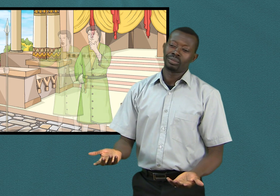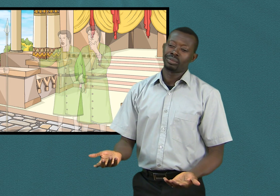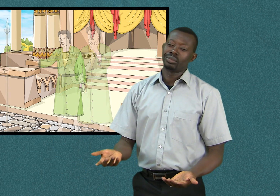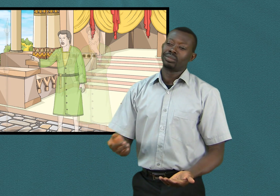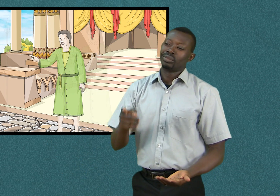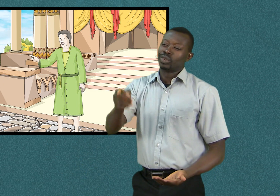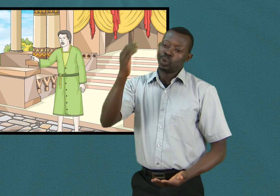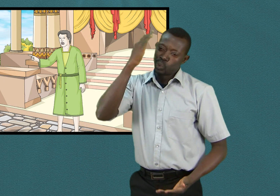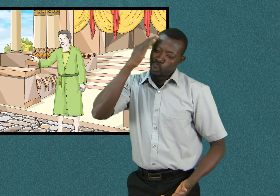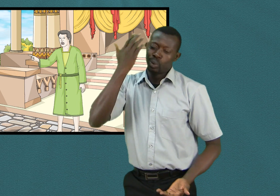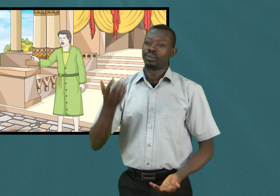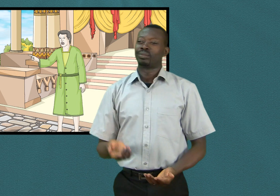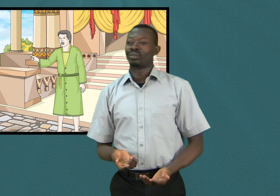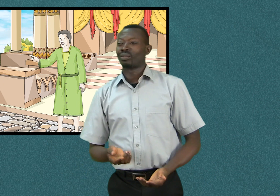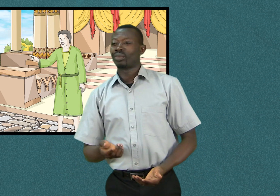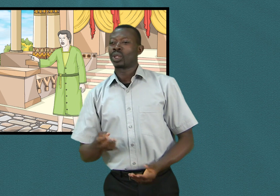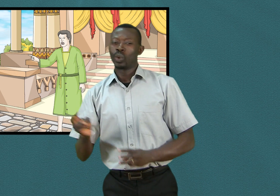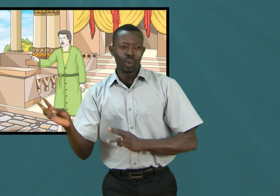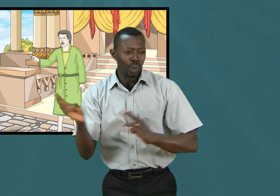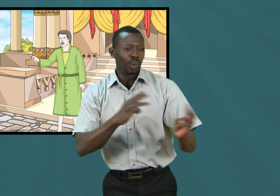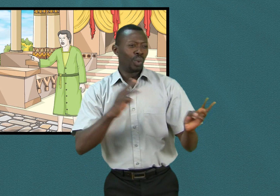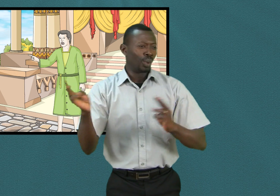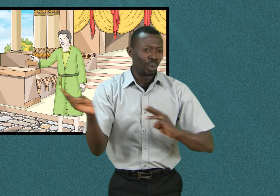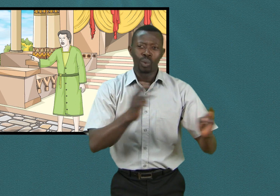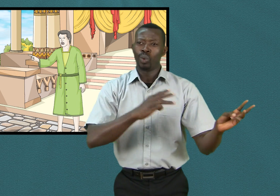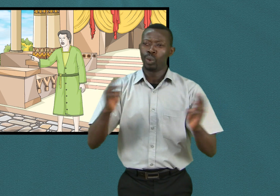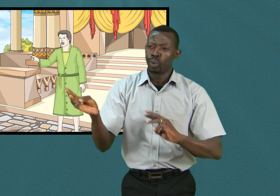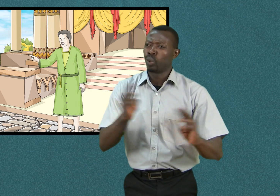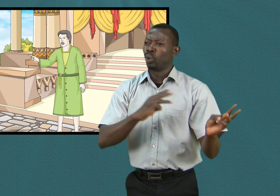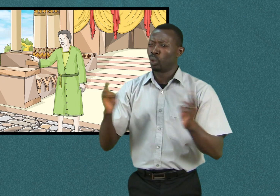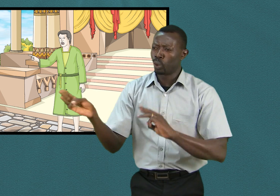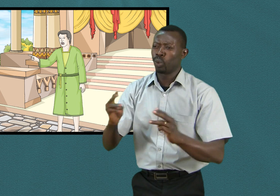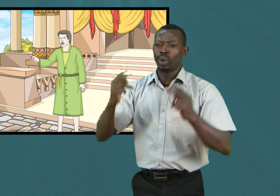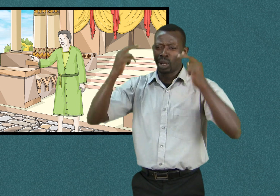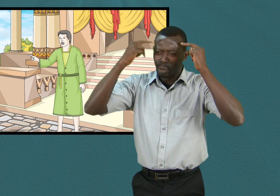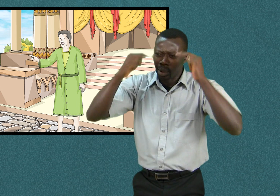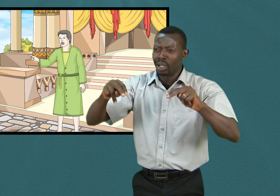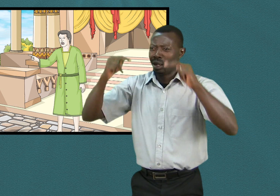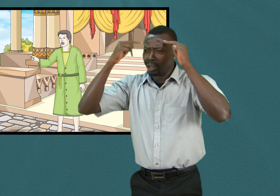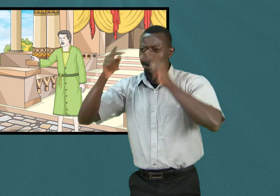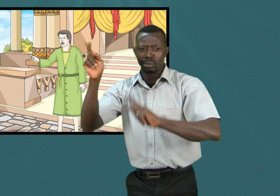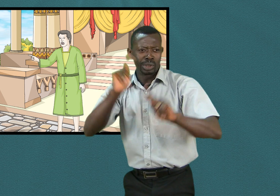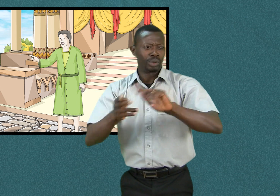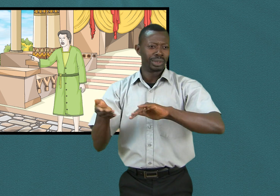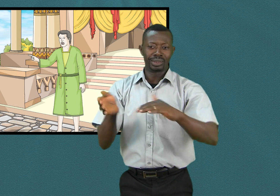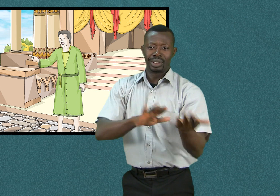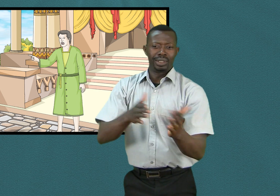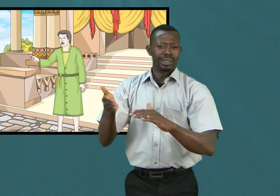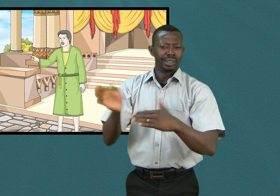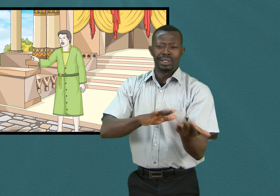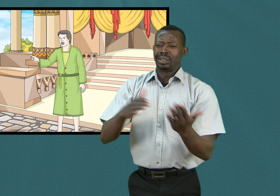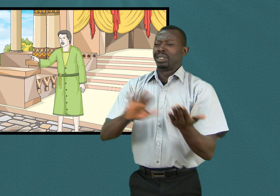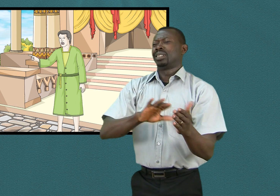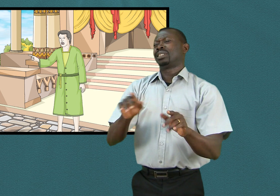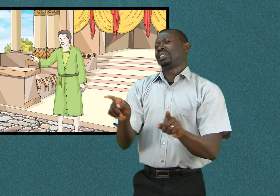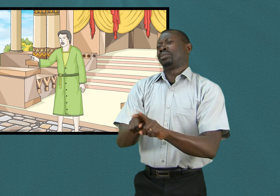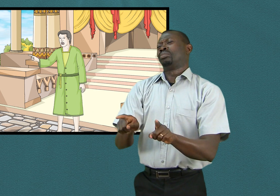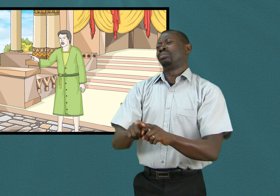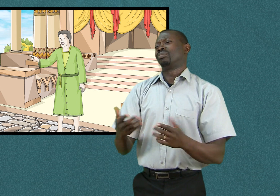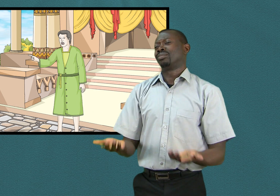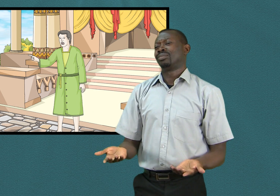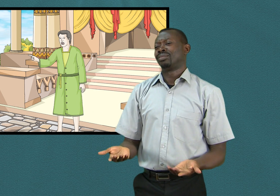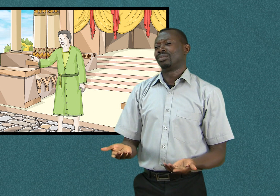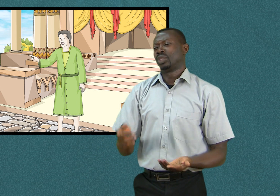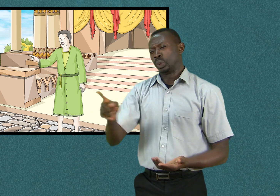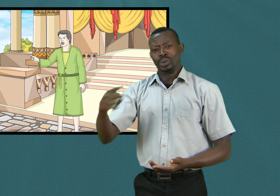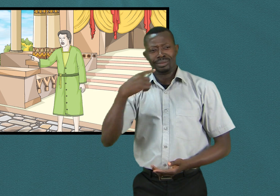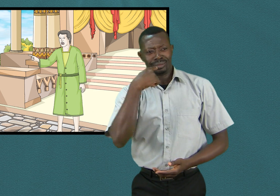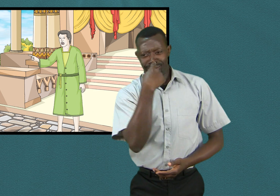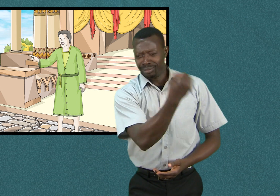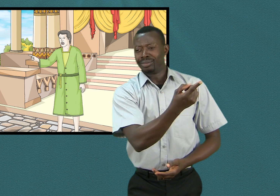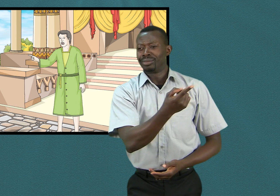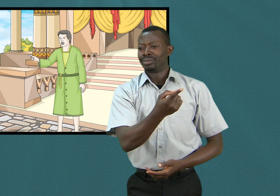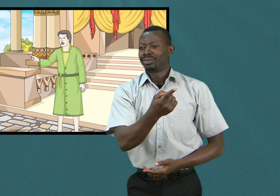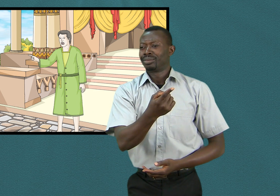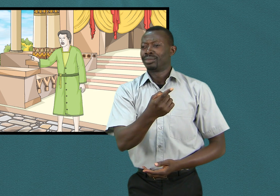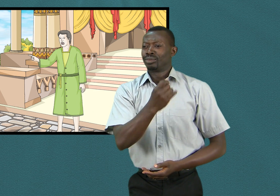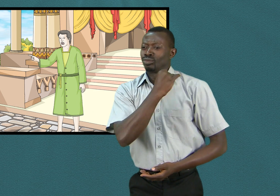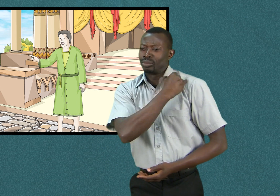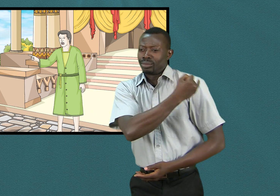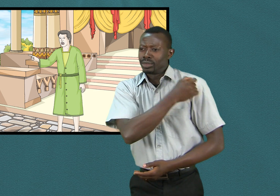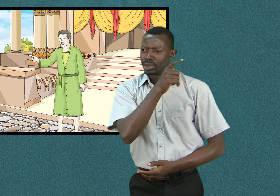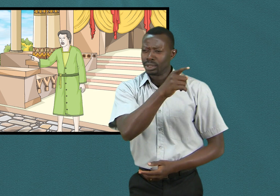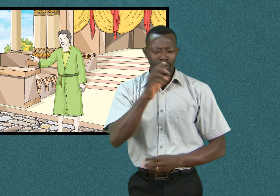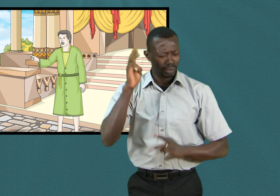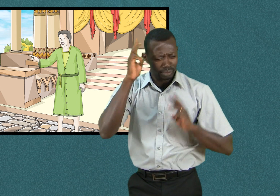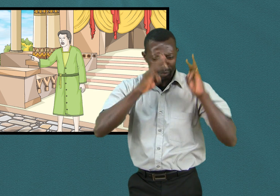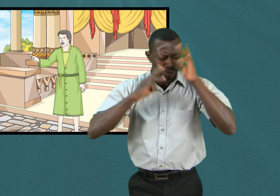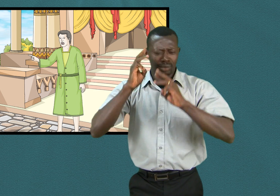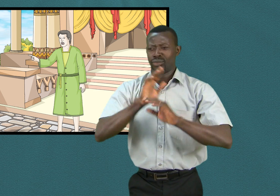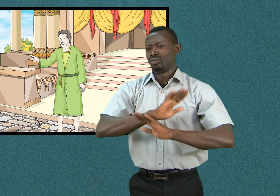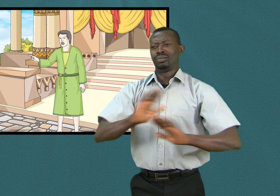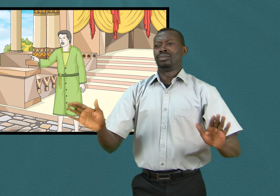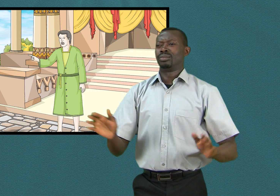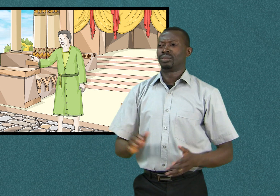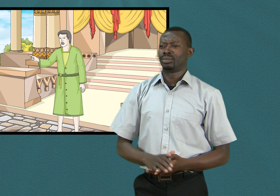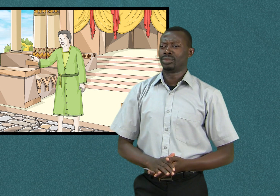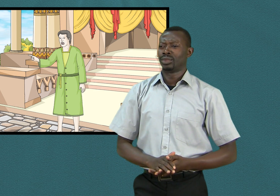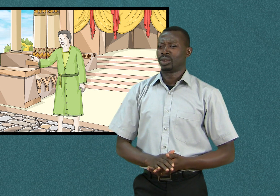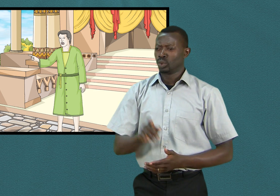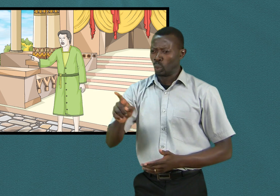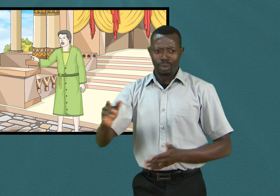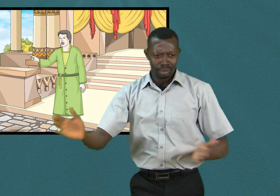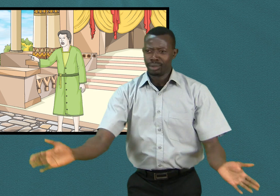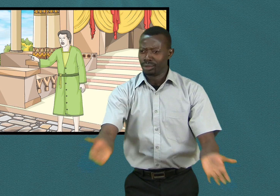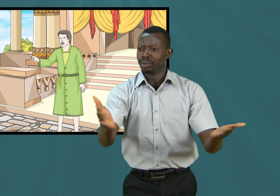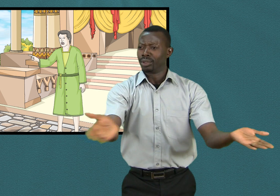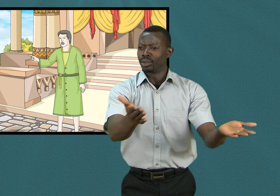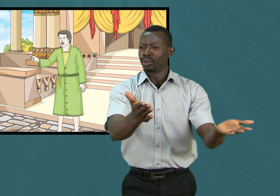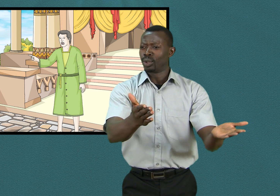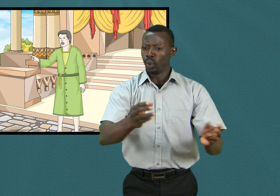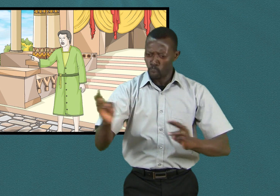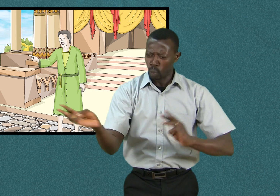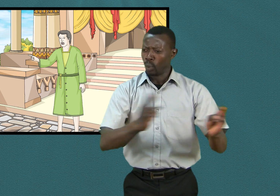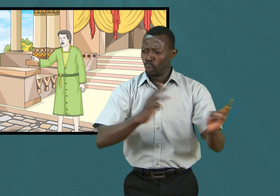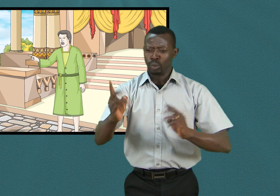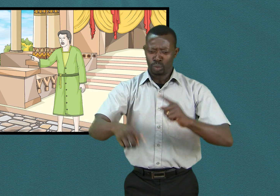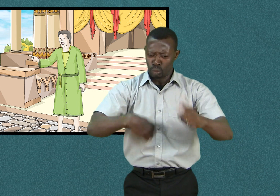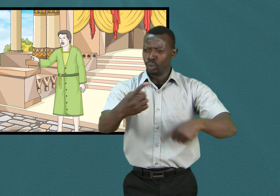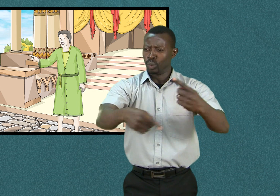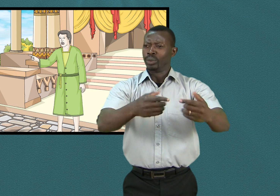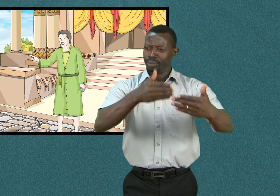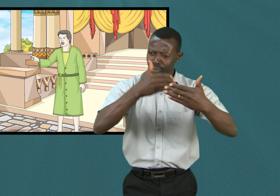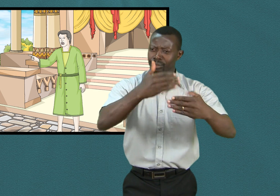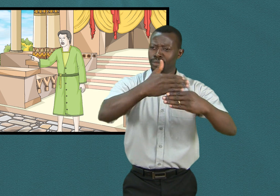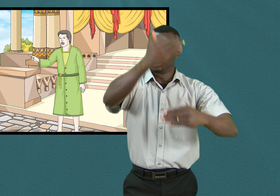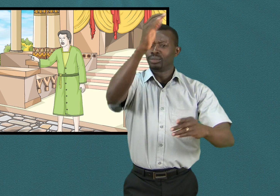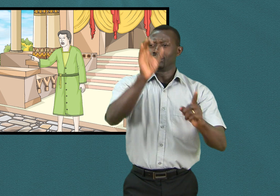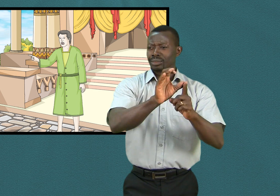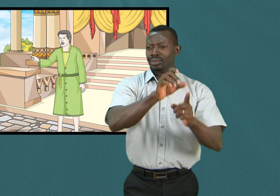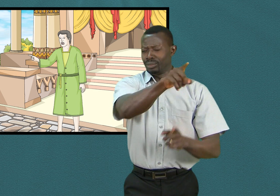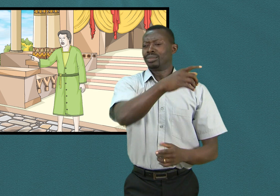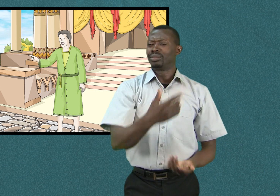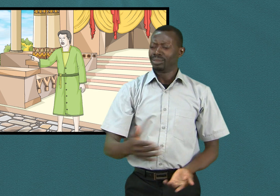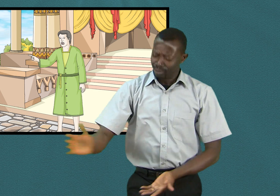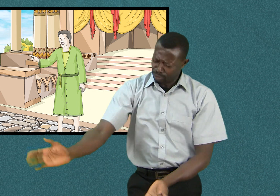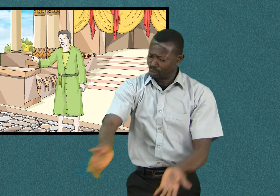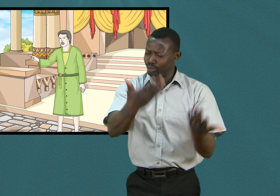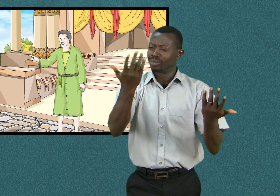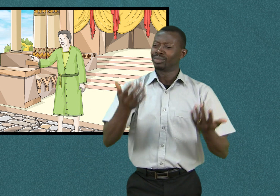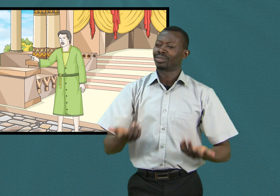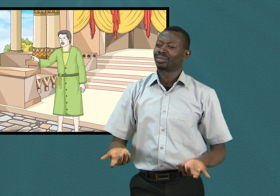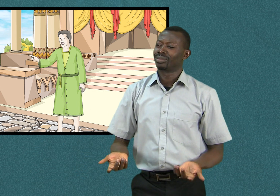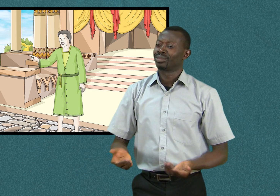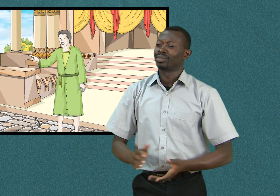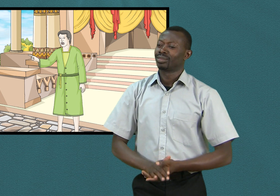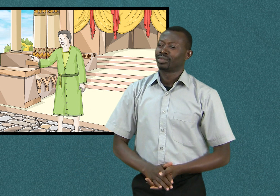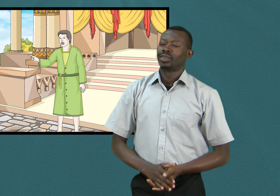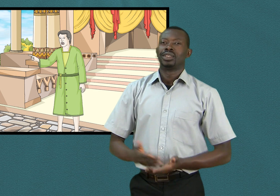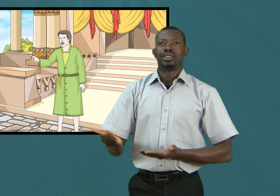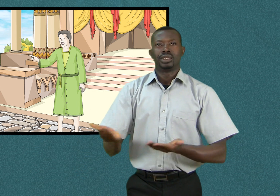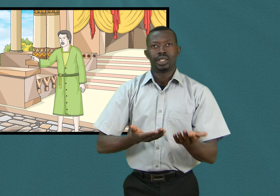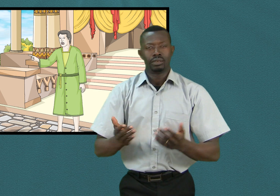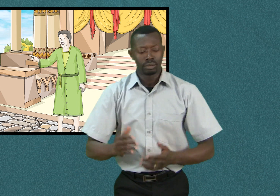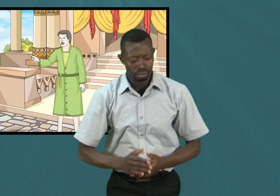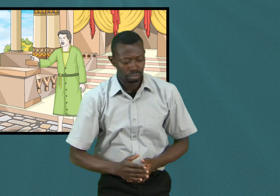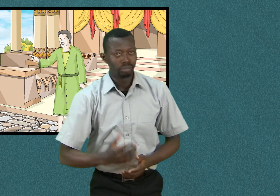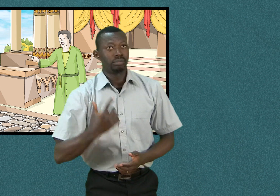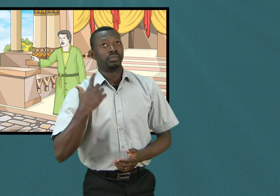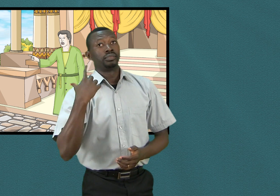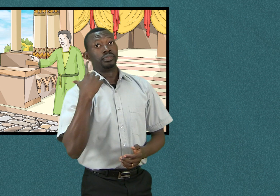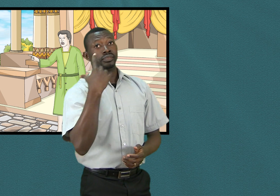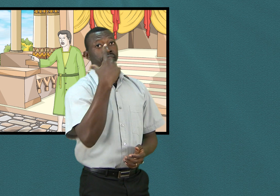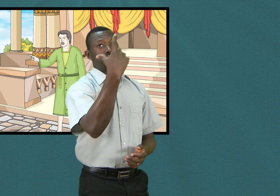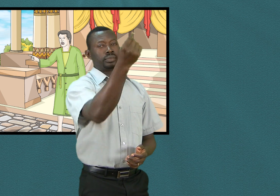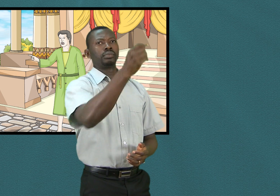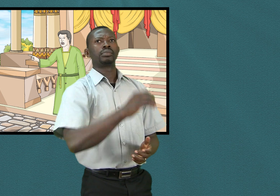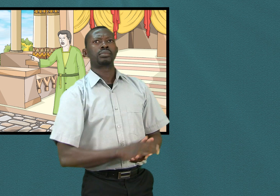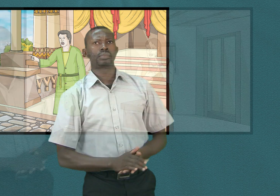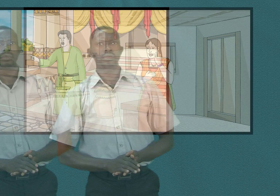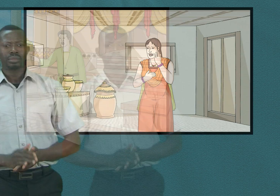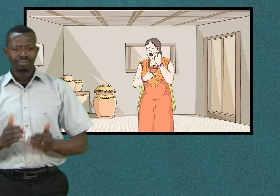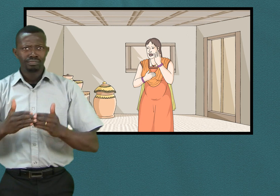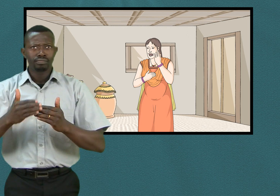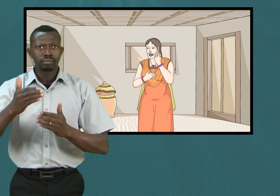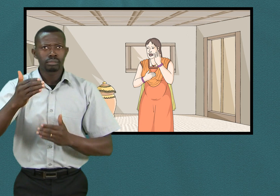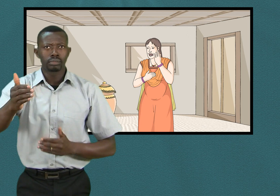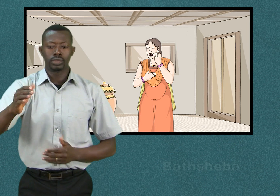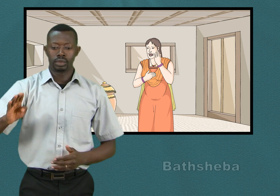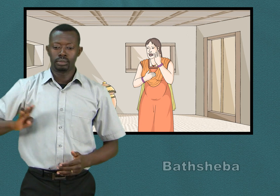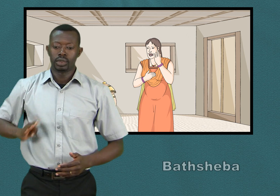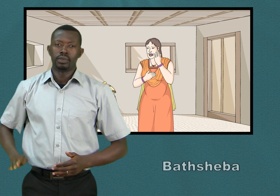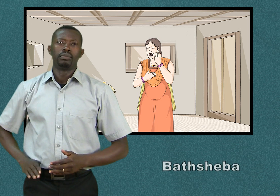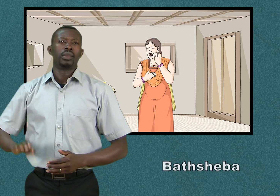Then David told the messenger, “Say this to Joab: ‘Do not let this matter upset you, for the sword devours one as well as another. Strengthen your attack against the city and demolish it.’